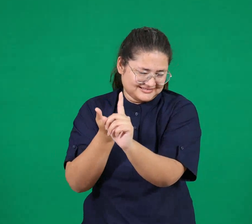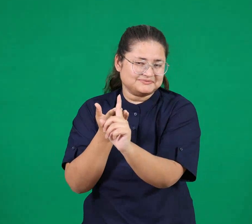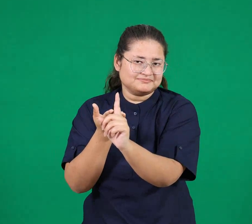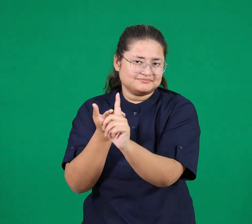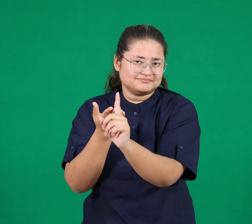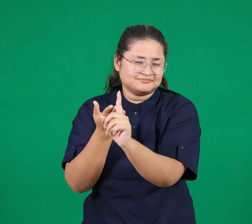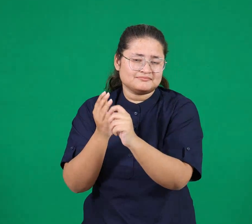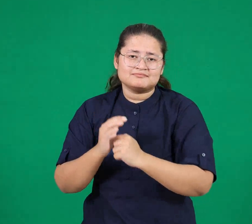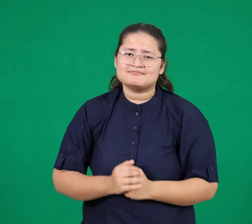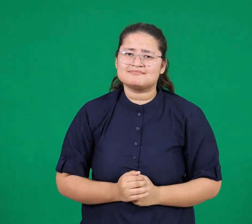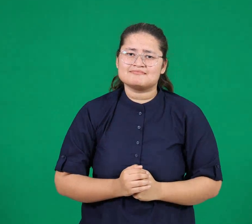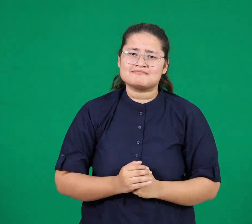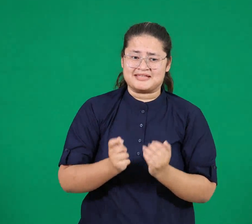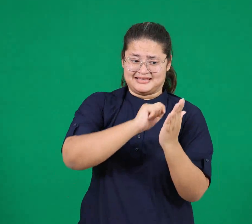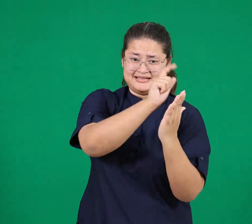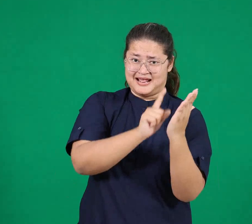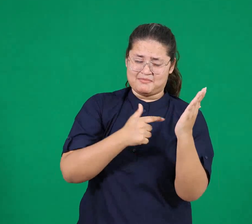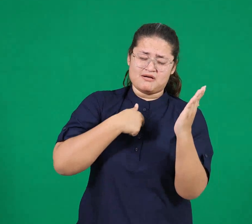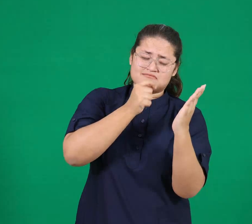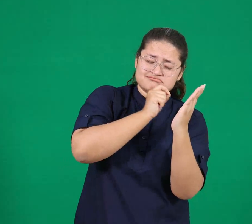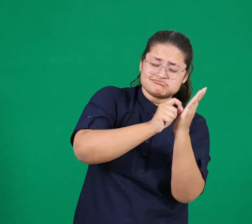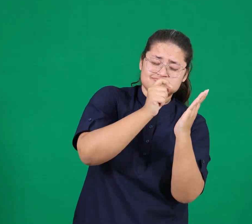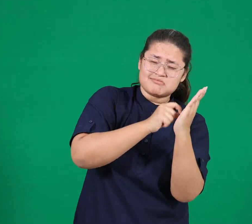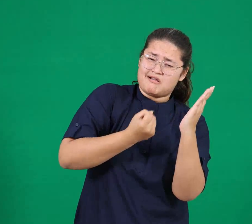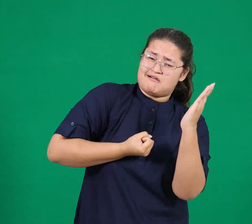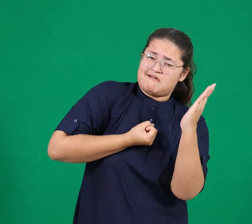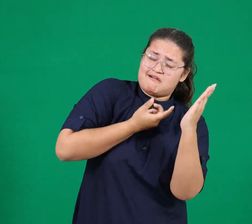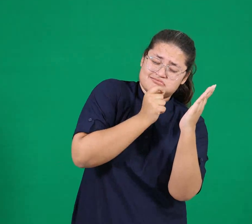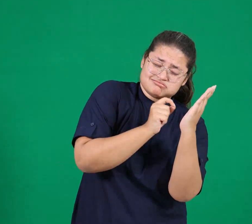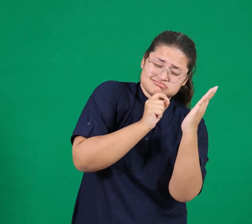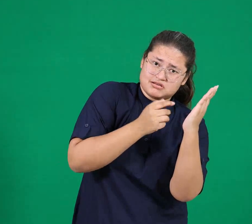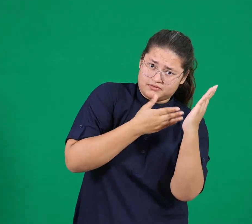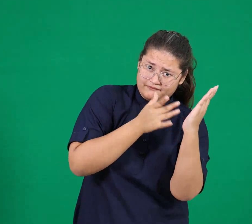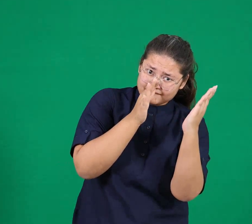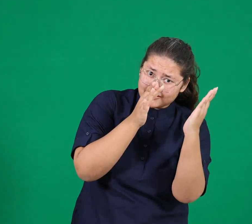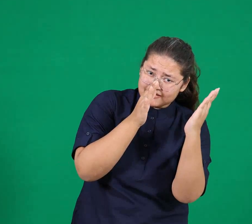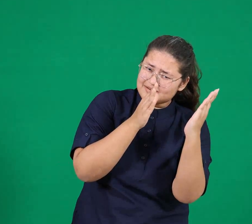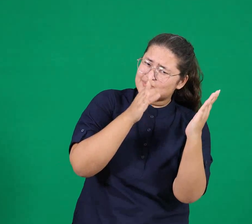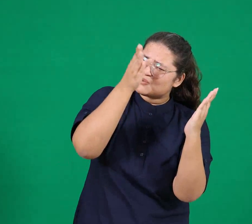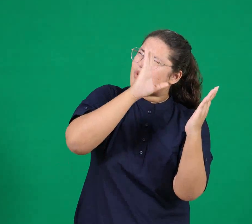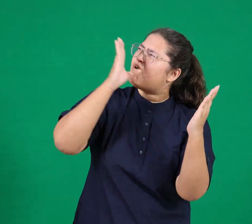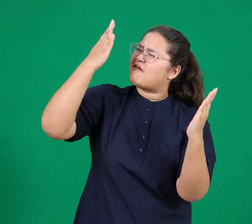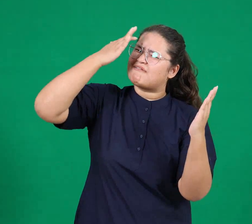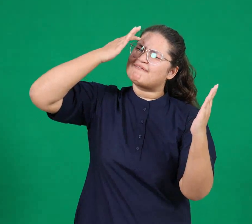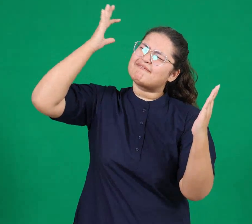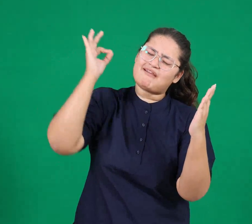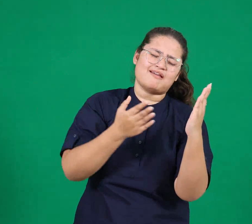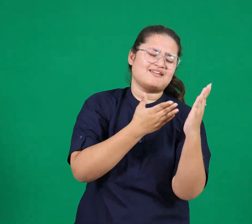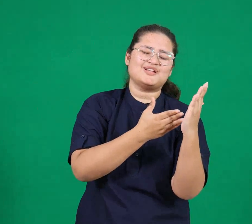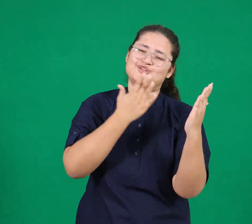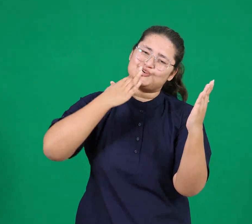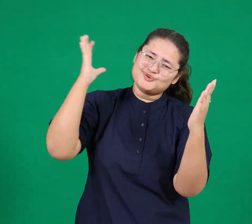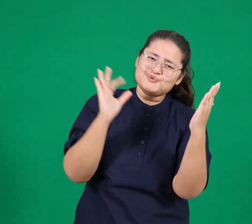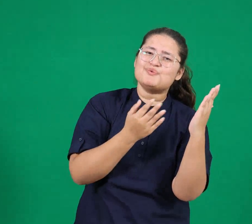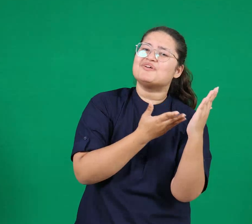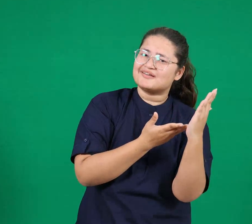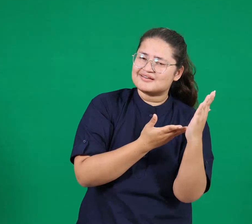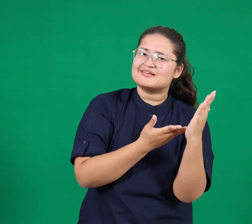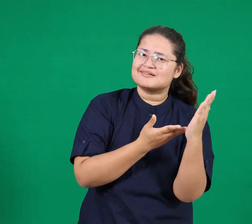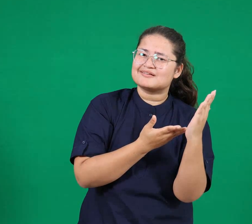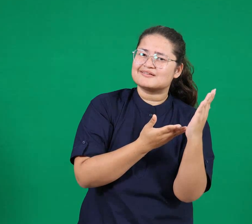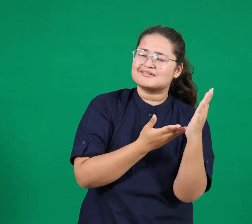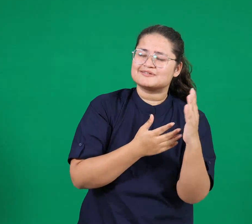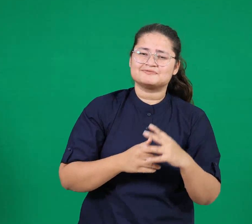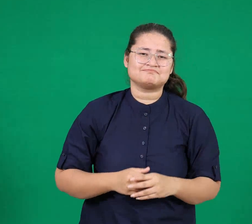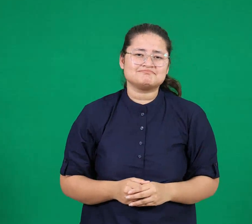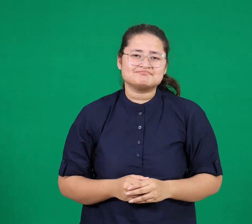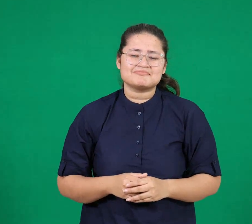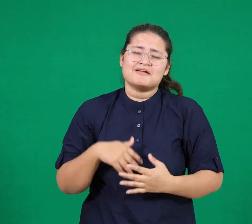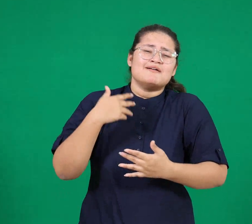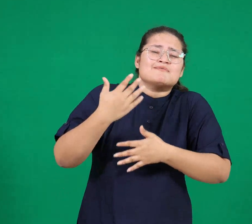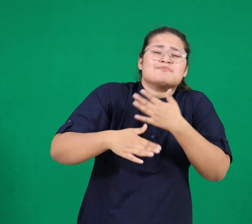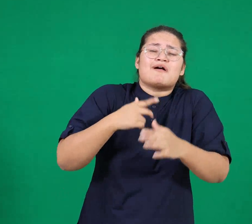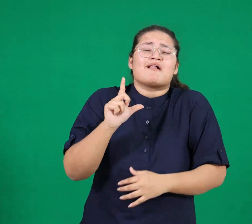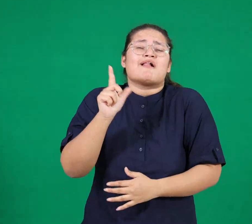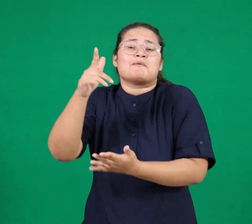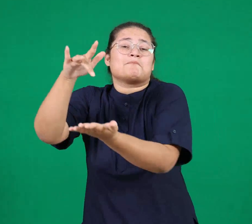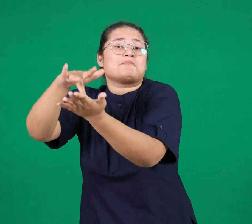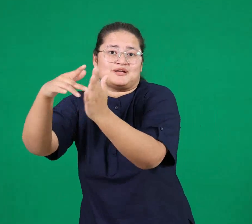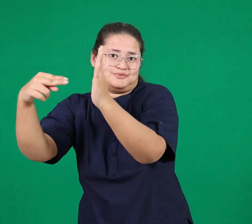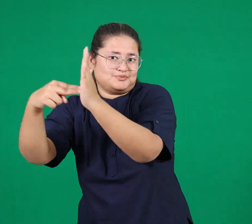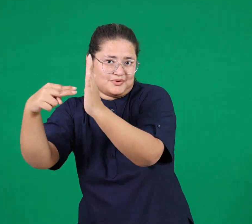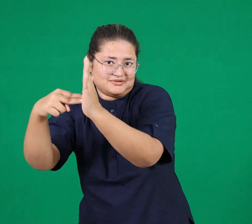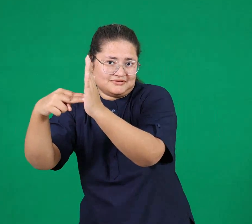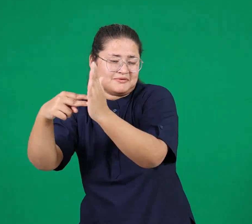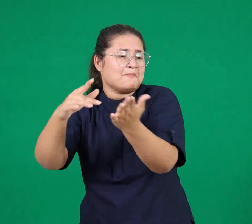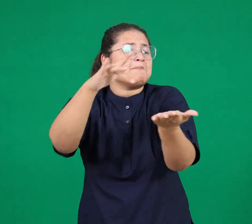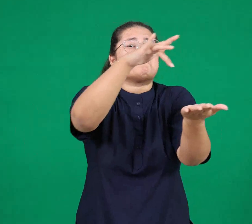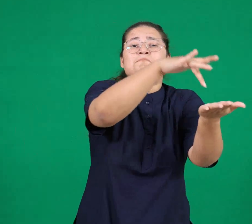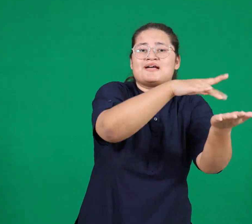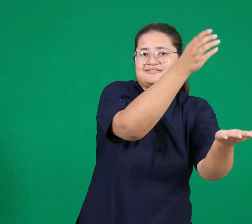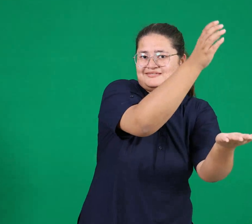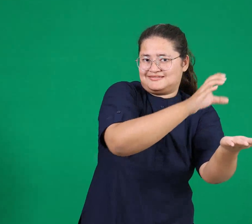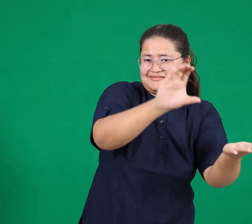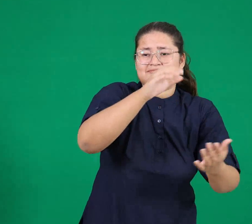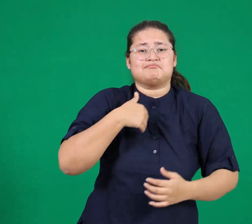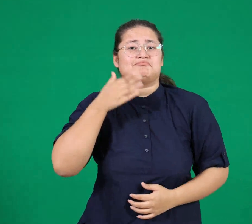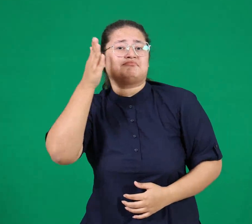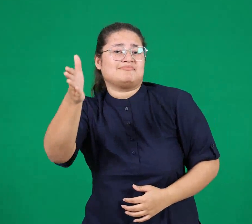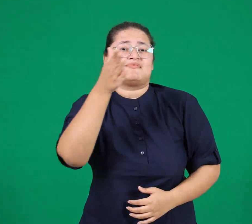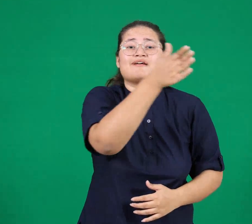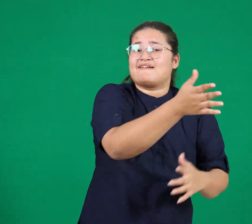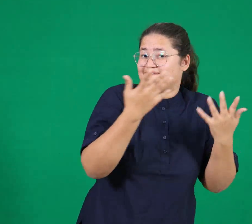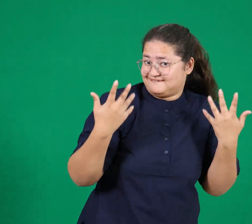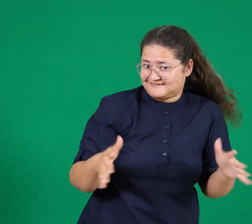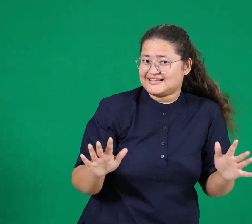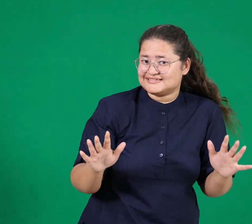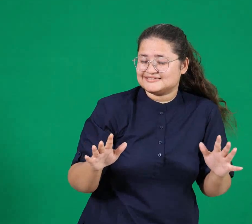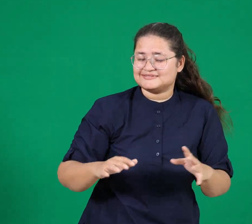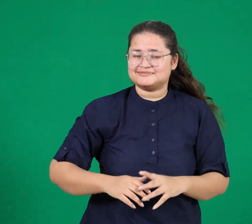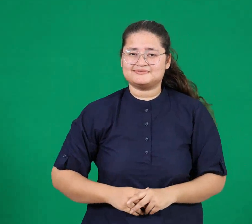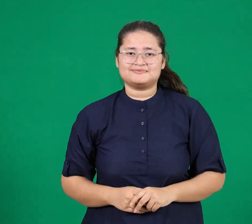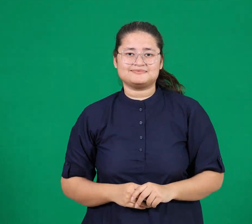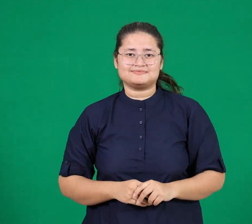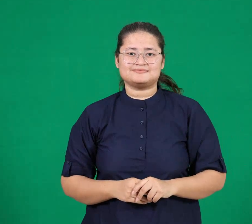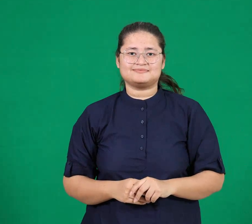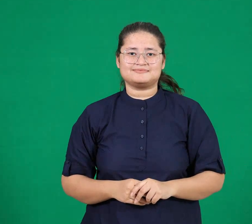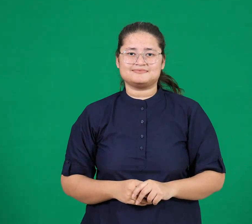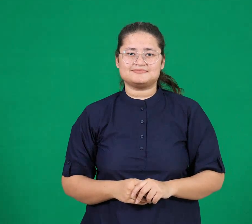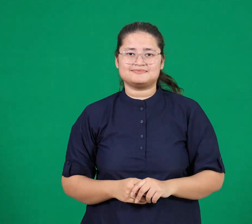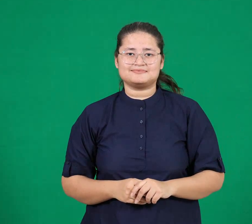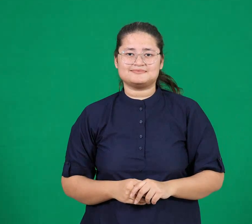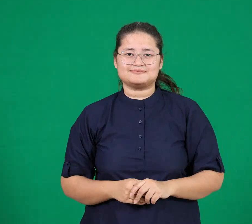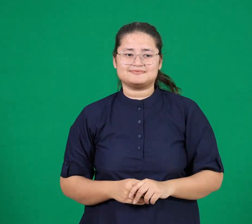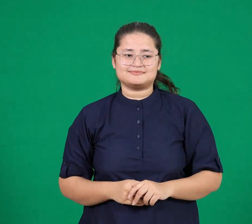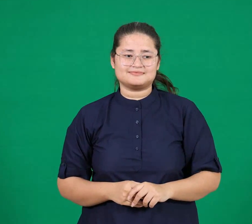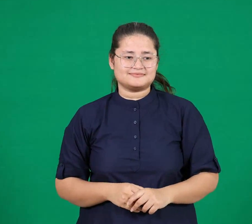I assure you before God that what I am writing to you is no lie. Later I went to the regions of Syria and Cilicia.